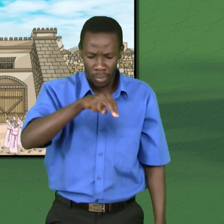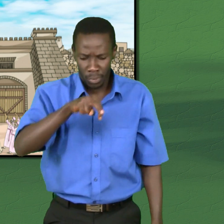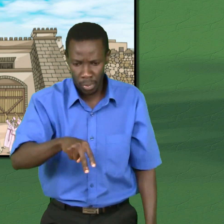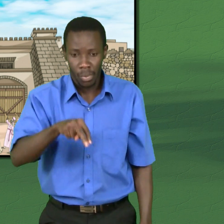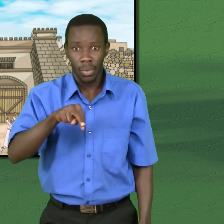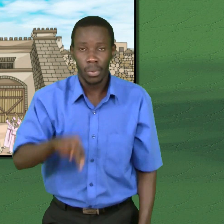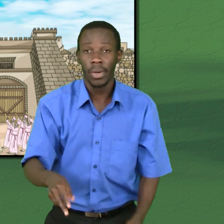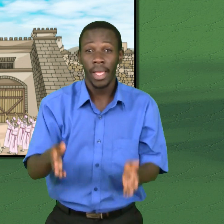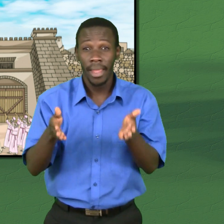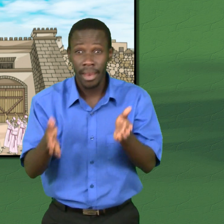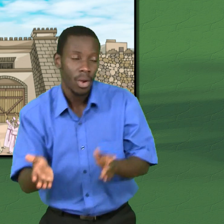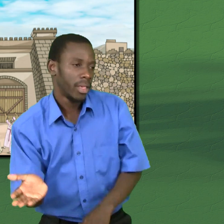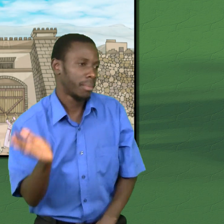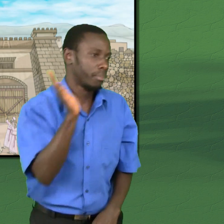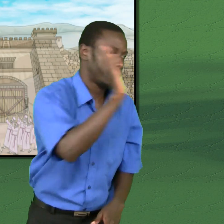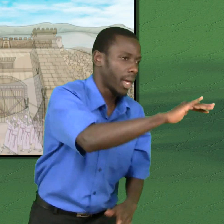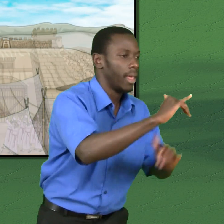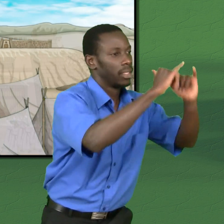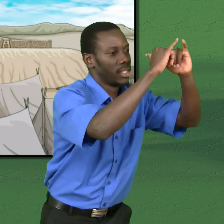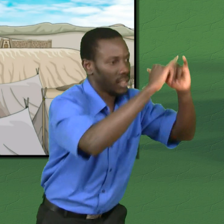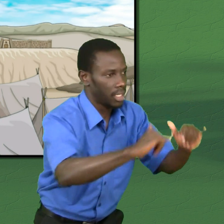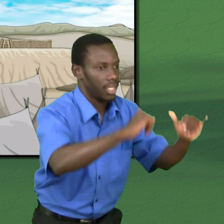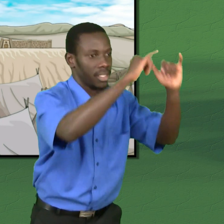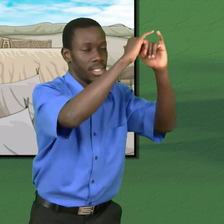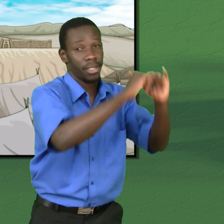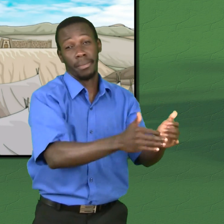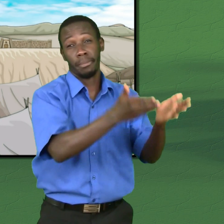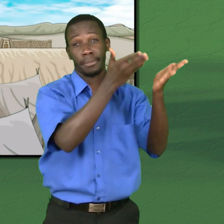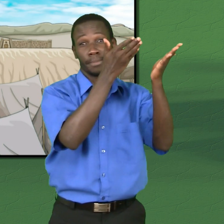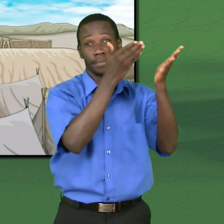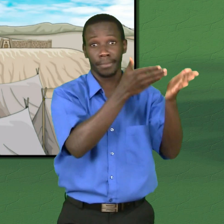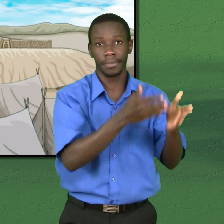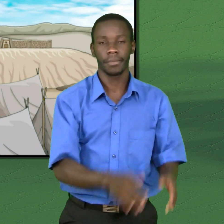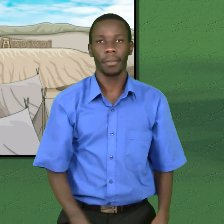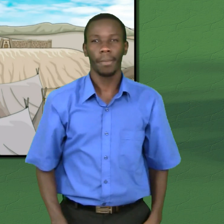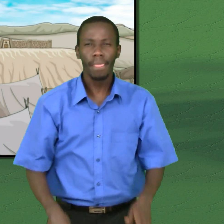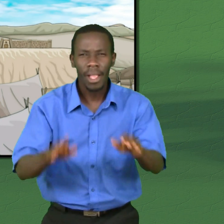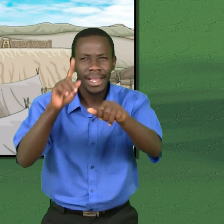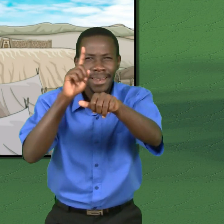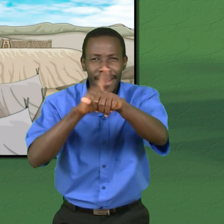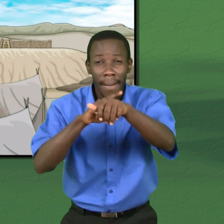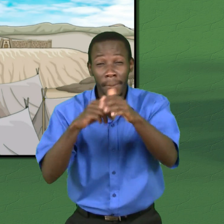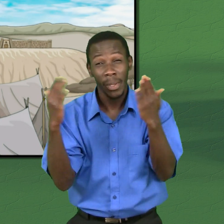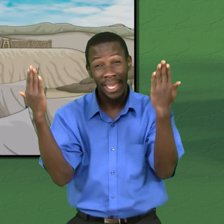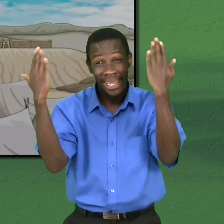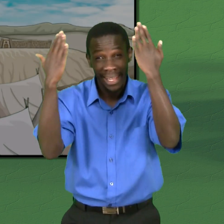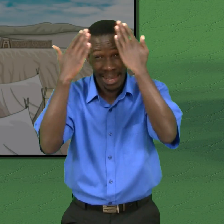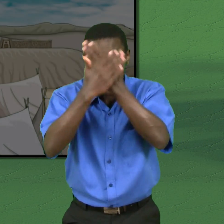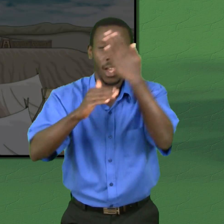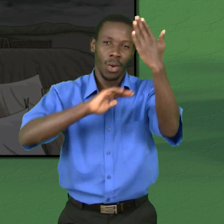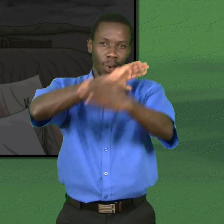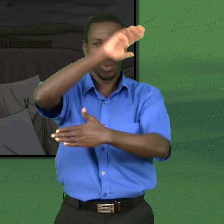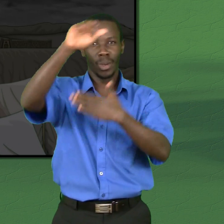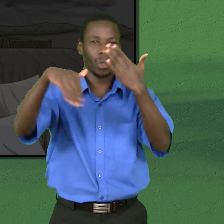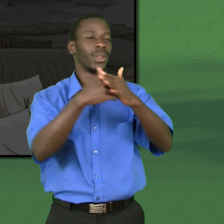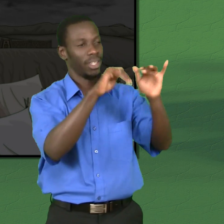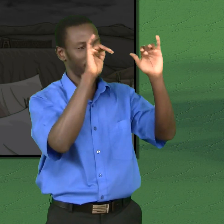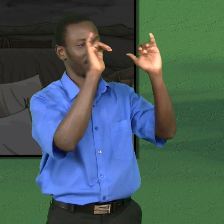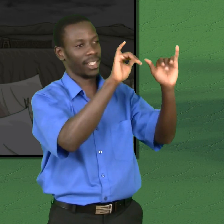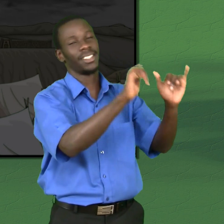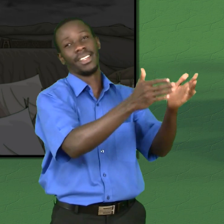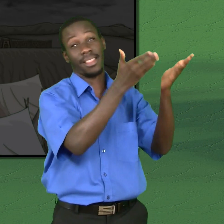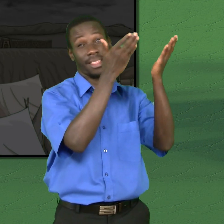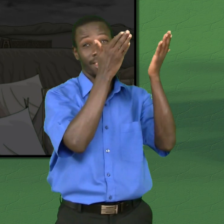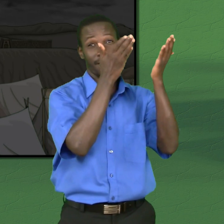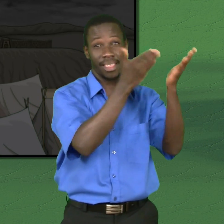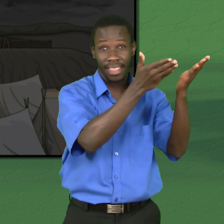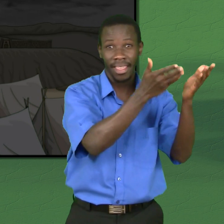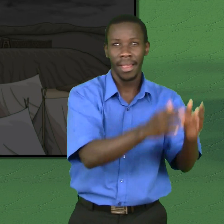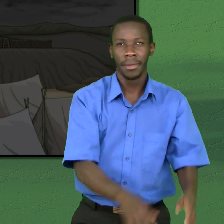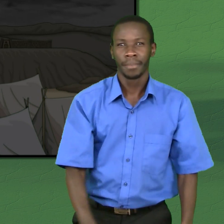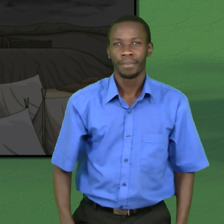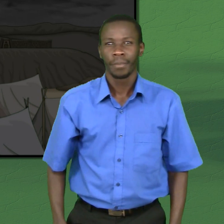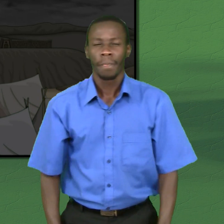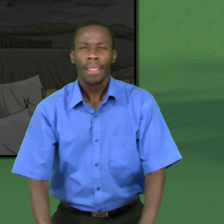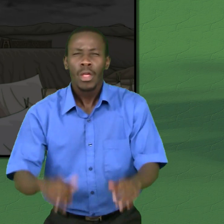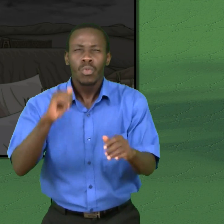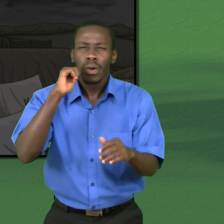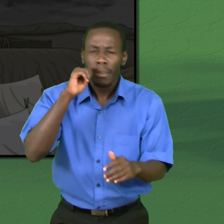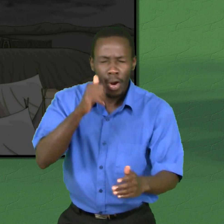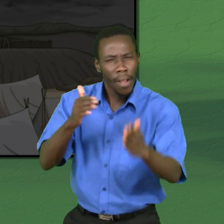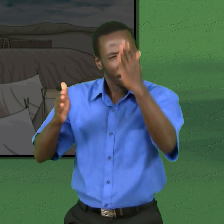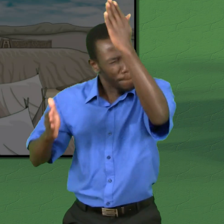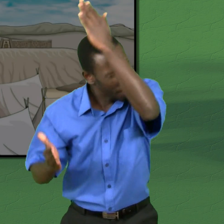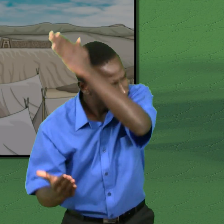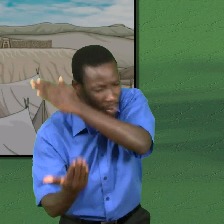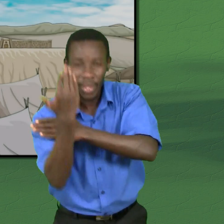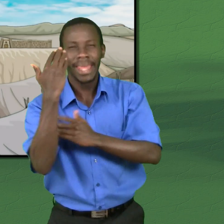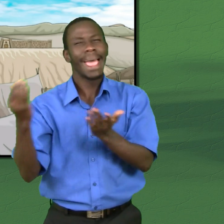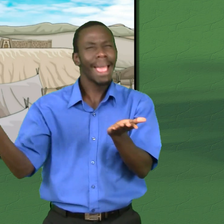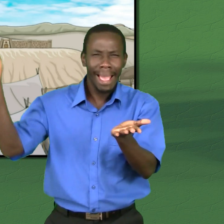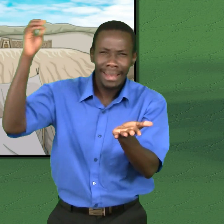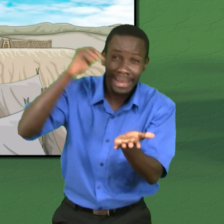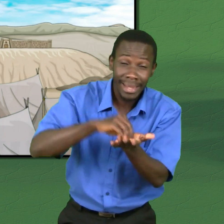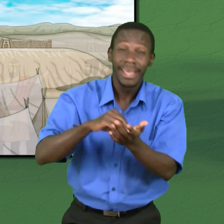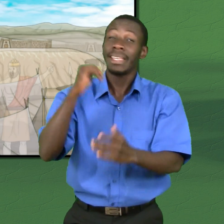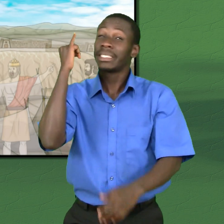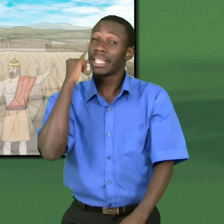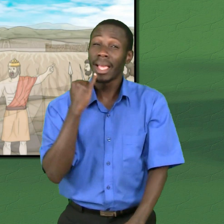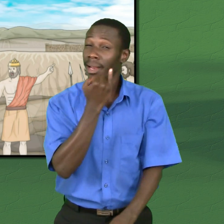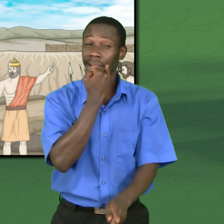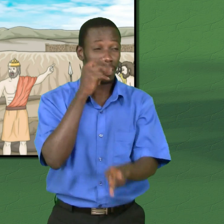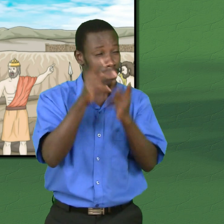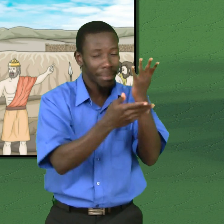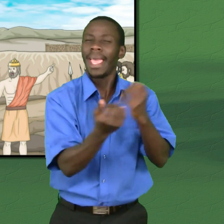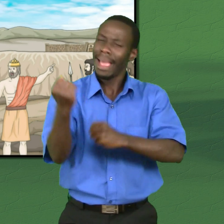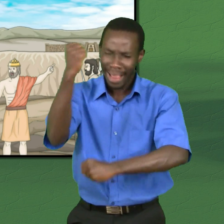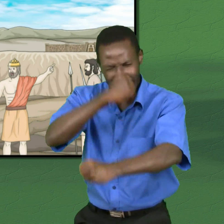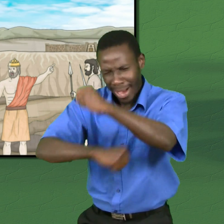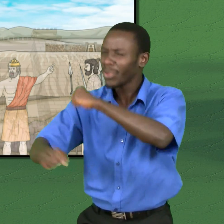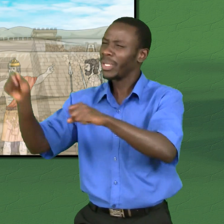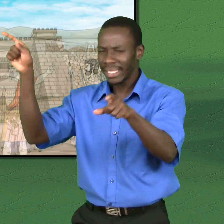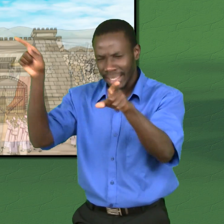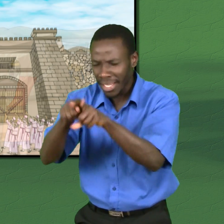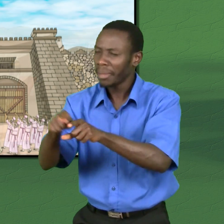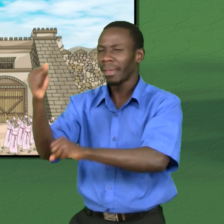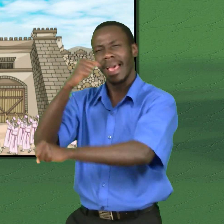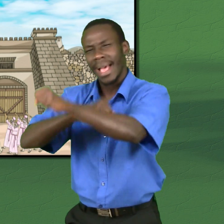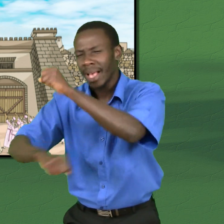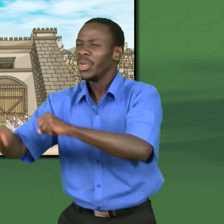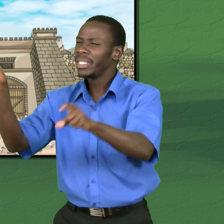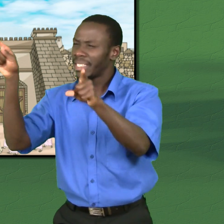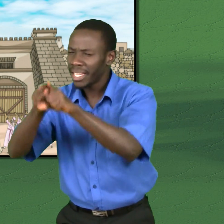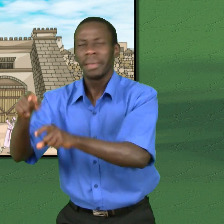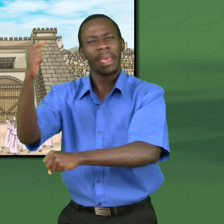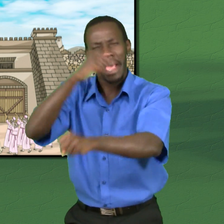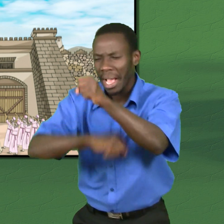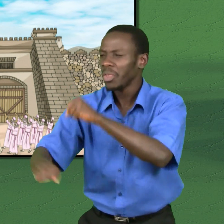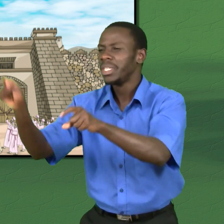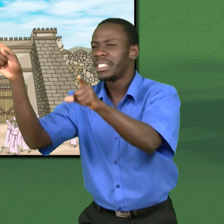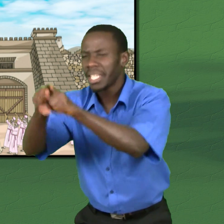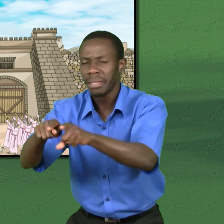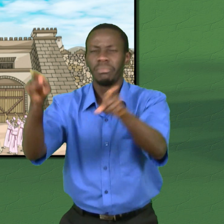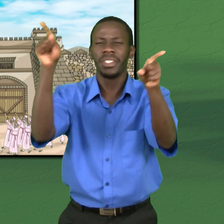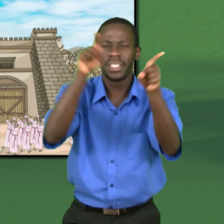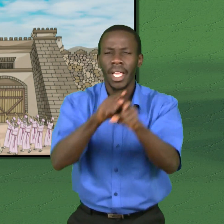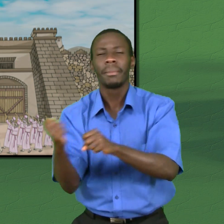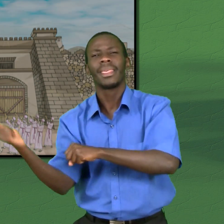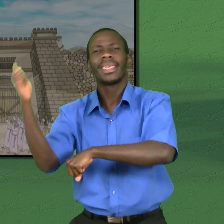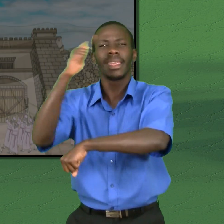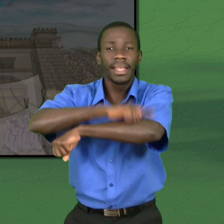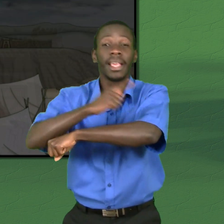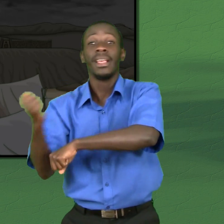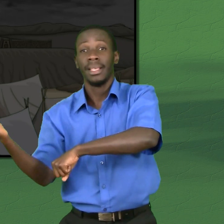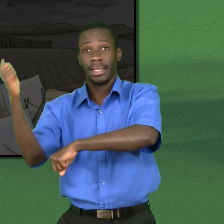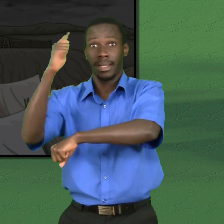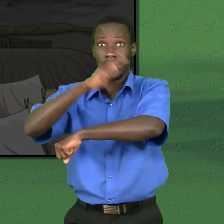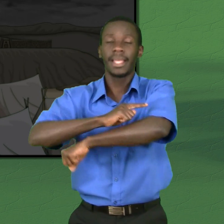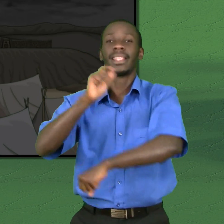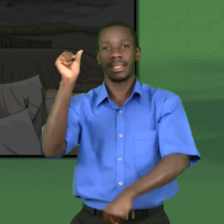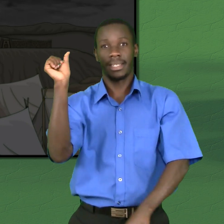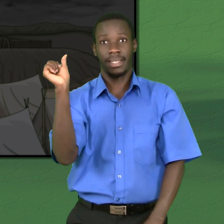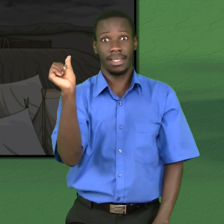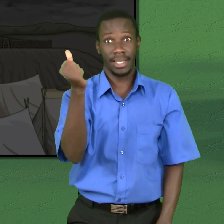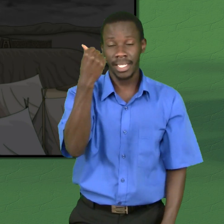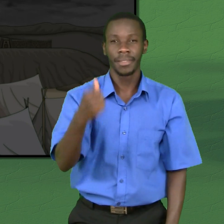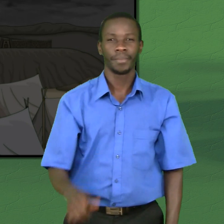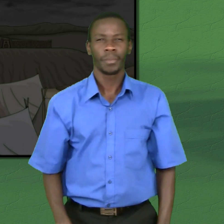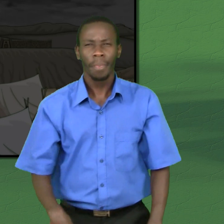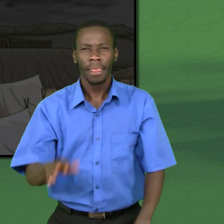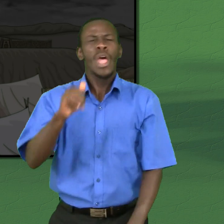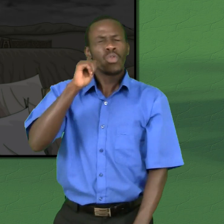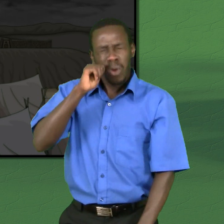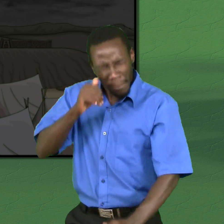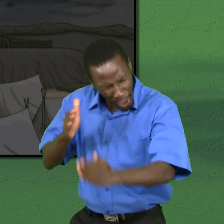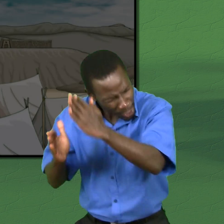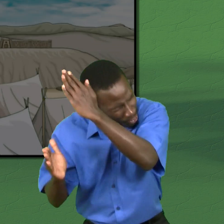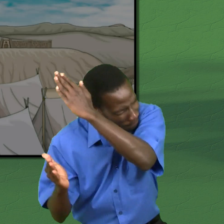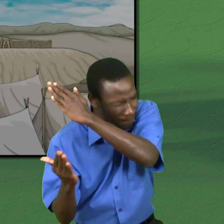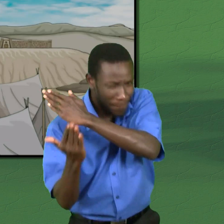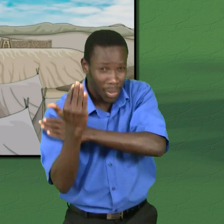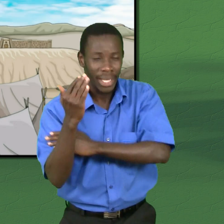So on the second day they marched around the city once and returned to the camp.